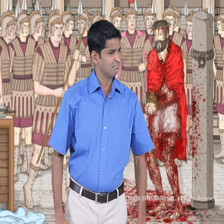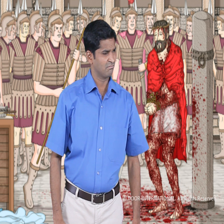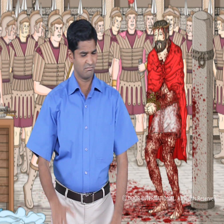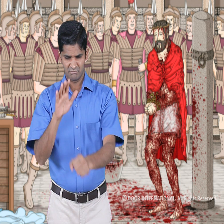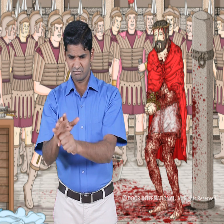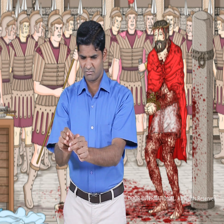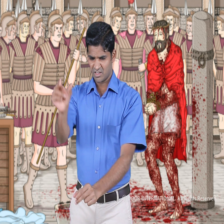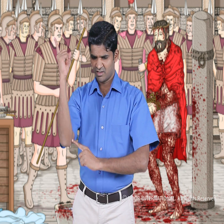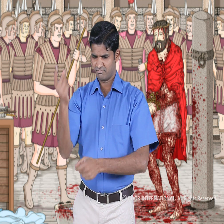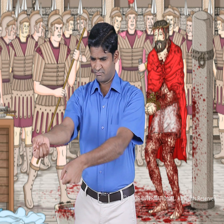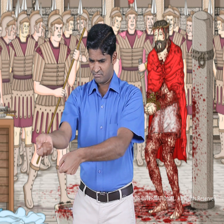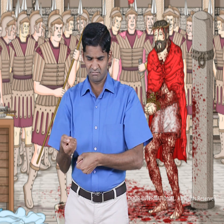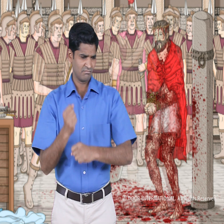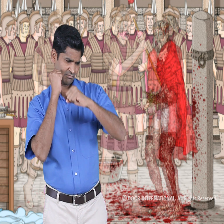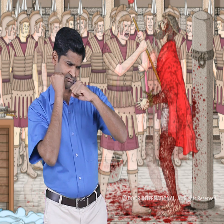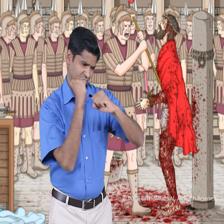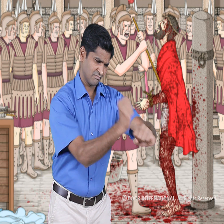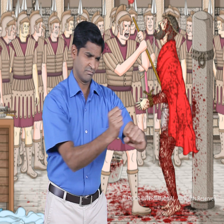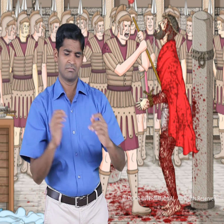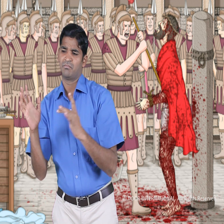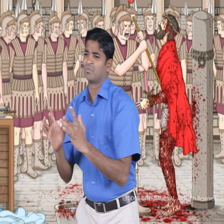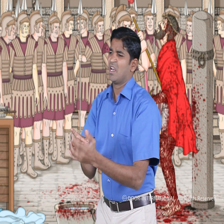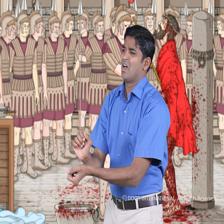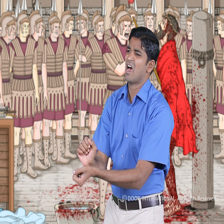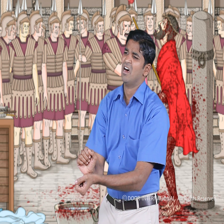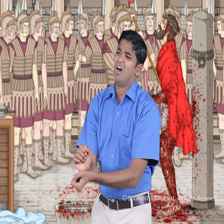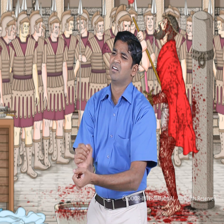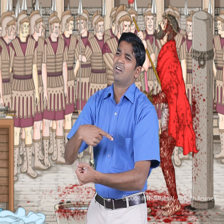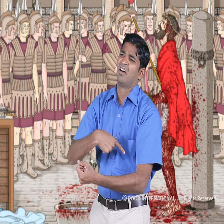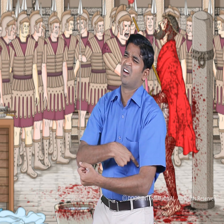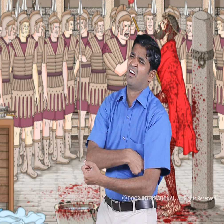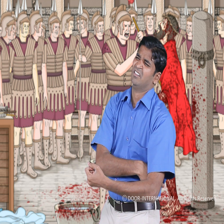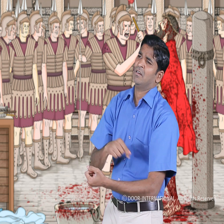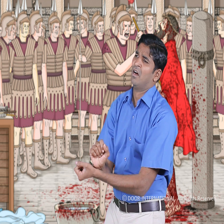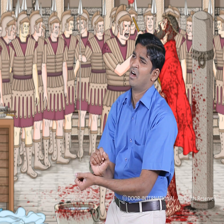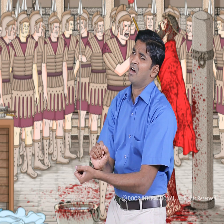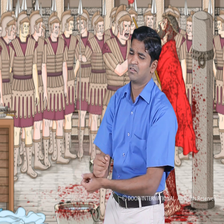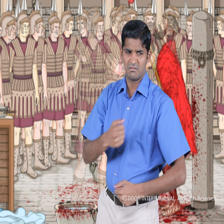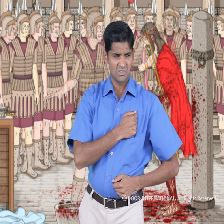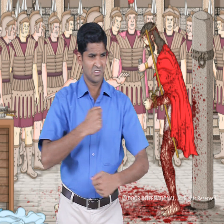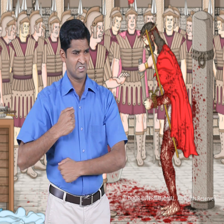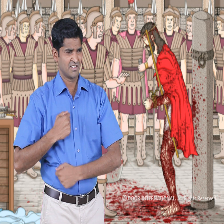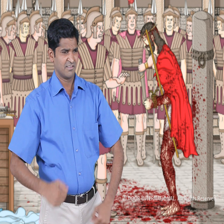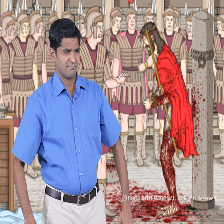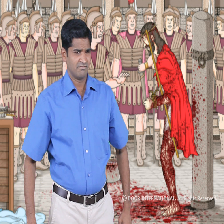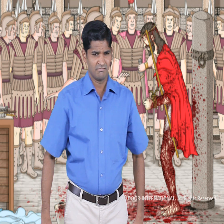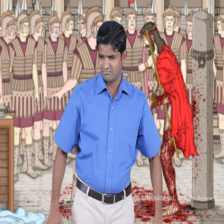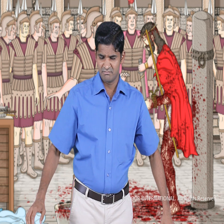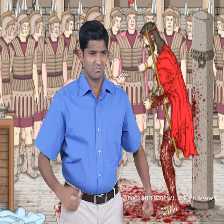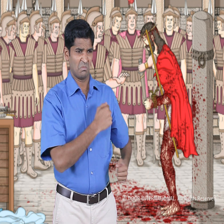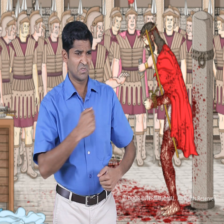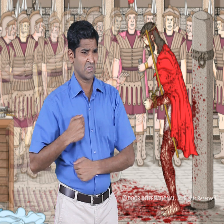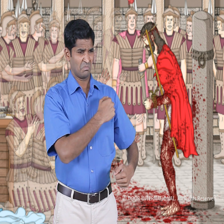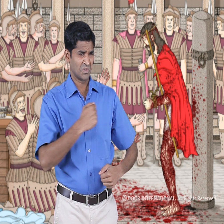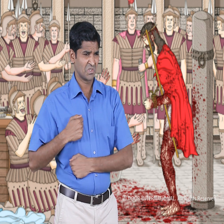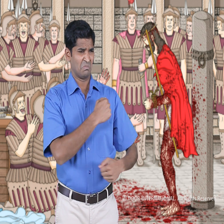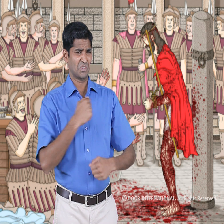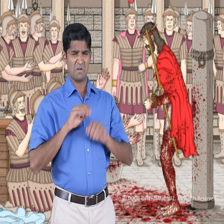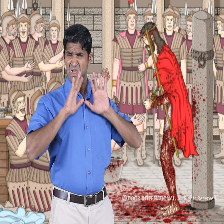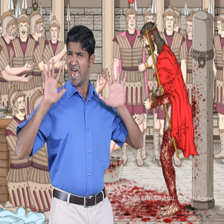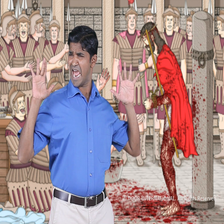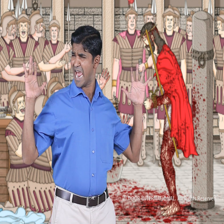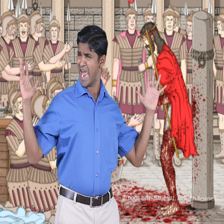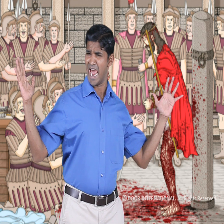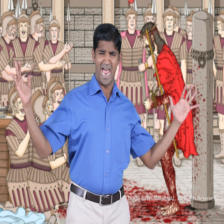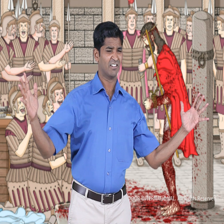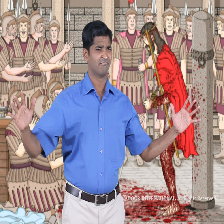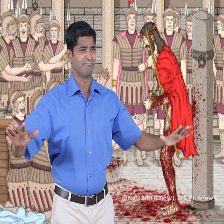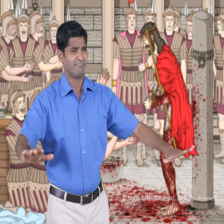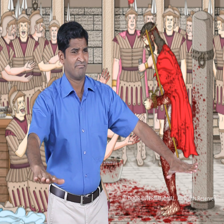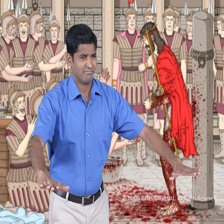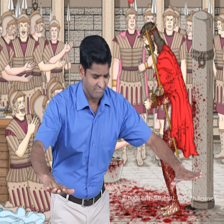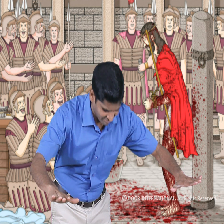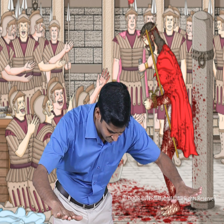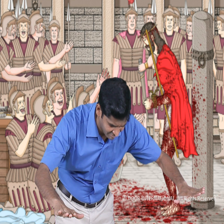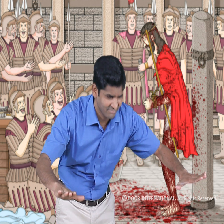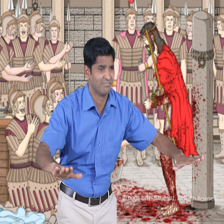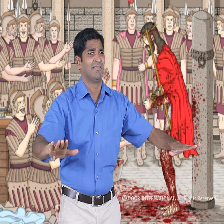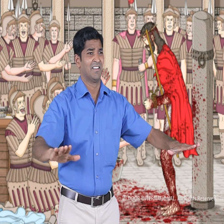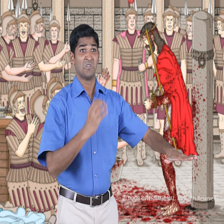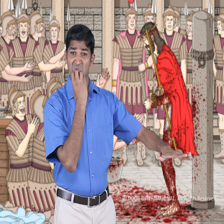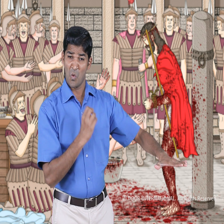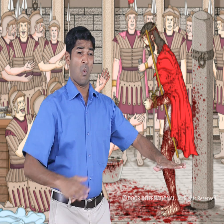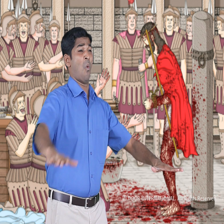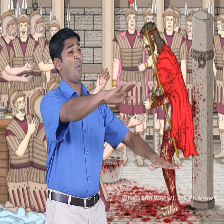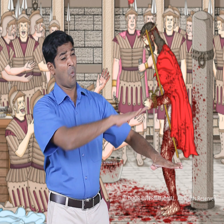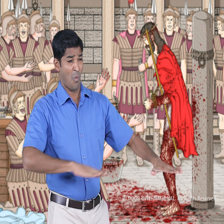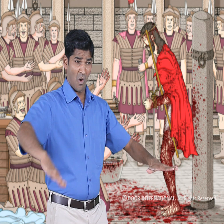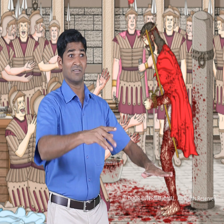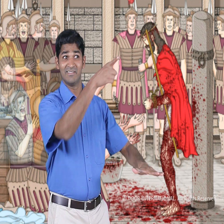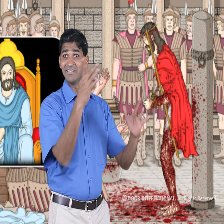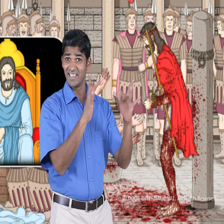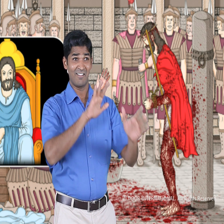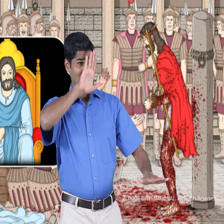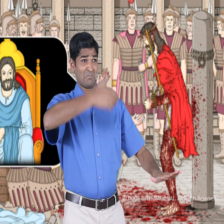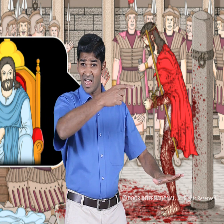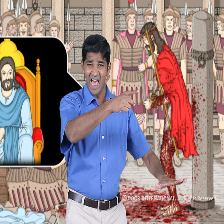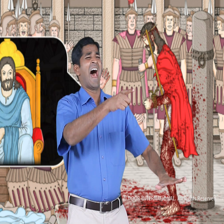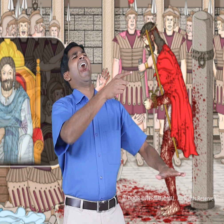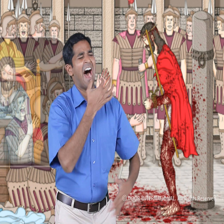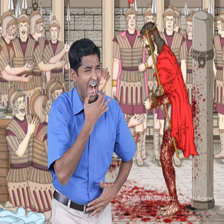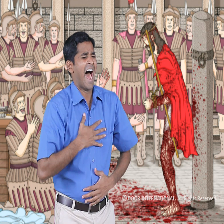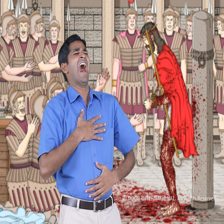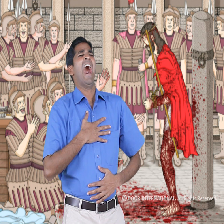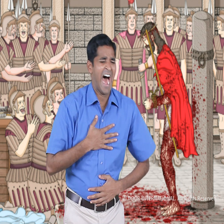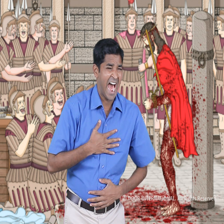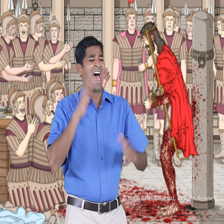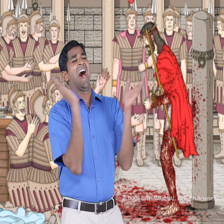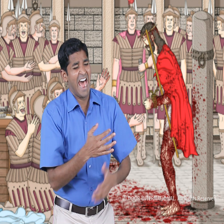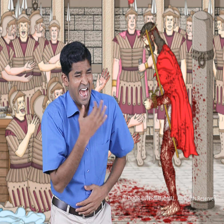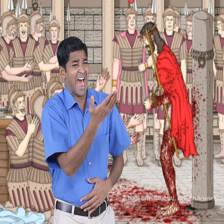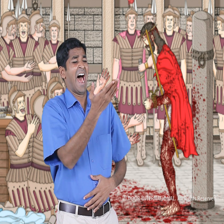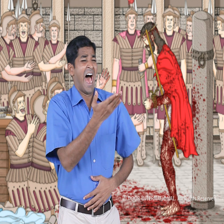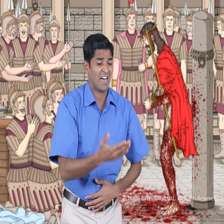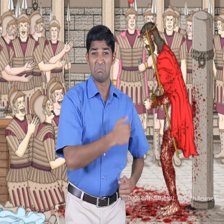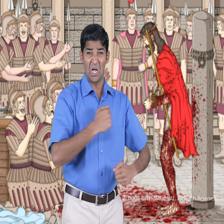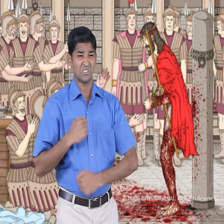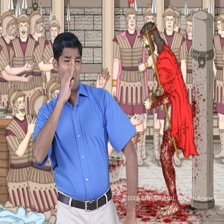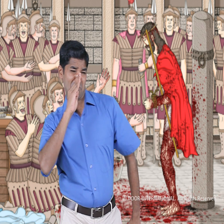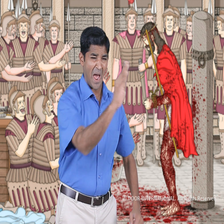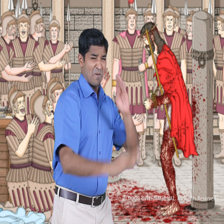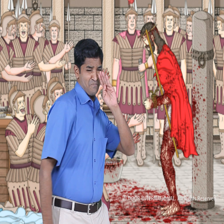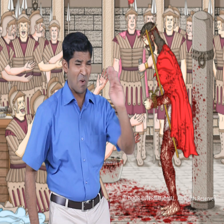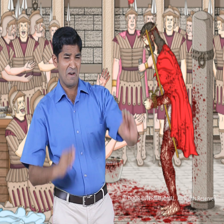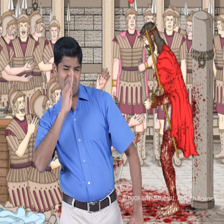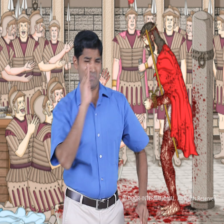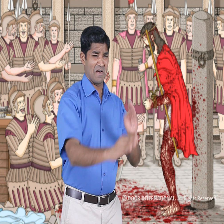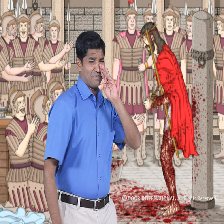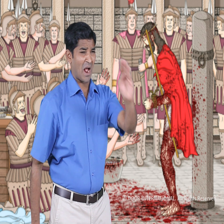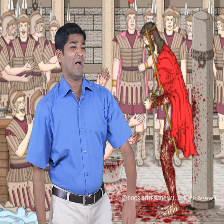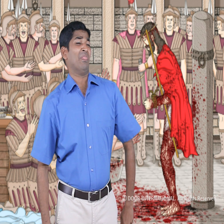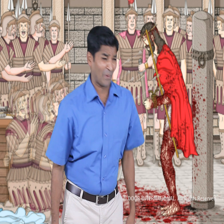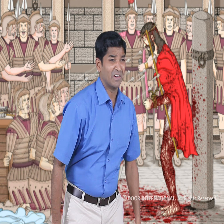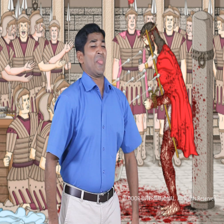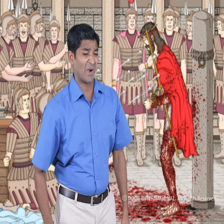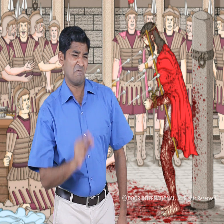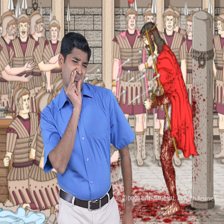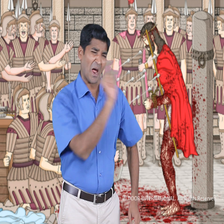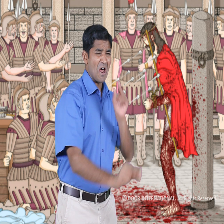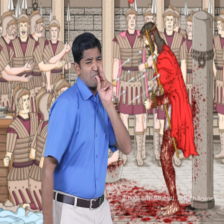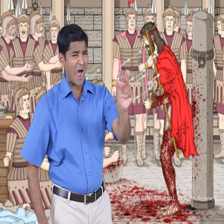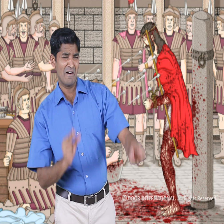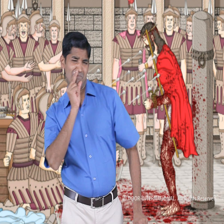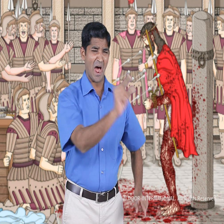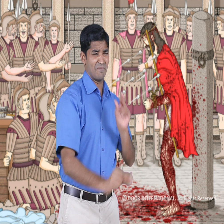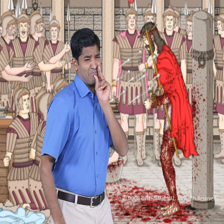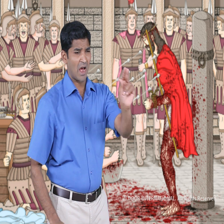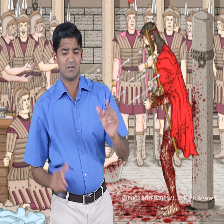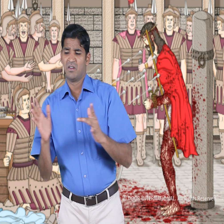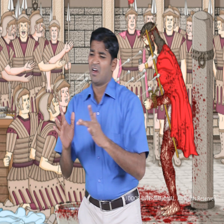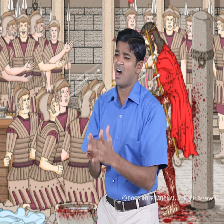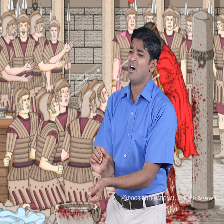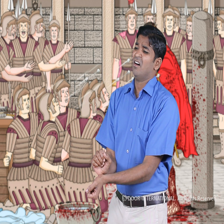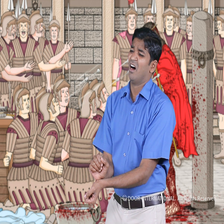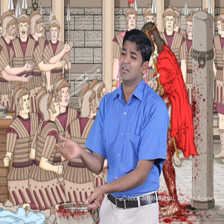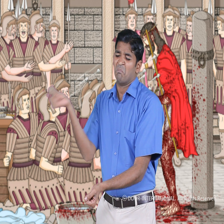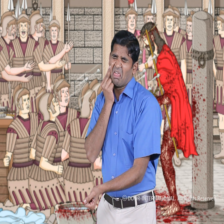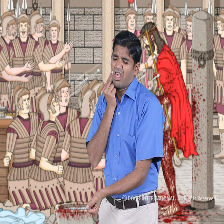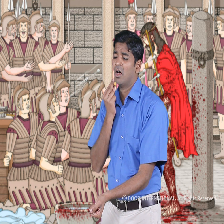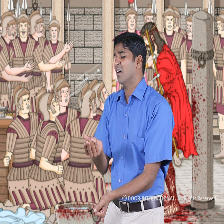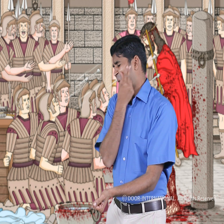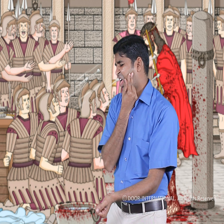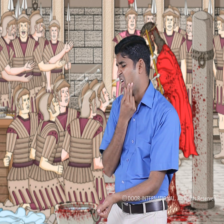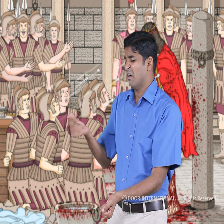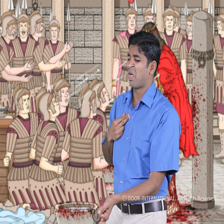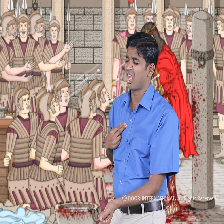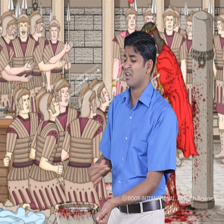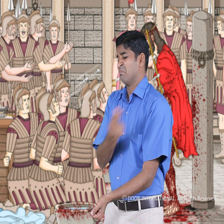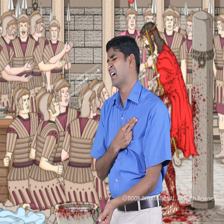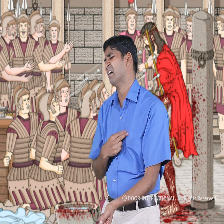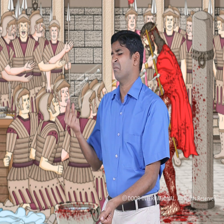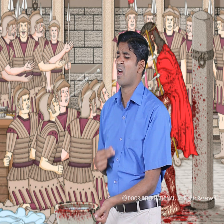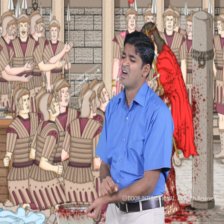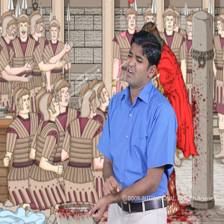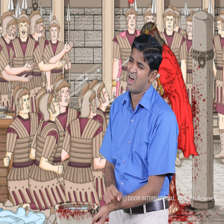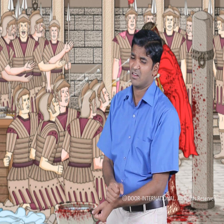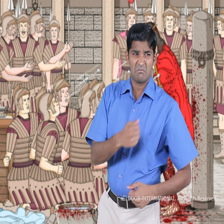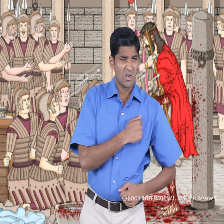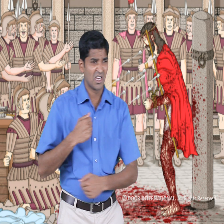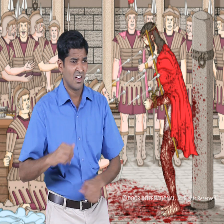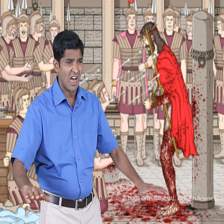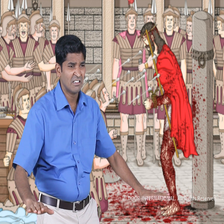They put a staff in His right hand and knelt down before Him to mock Him, saying, “Hail, King of the Jews!”